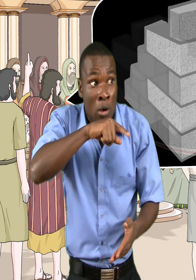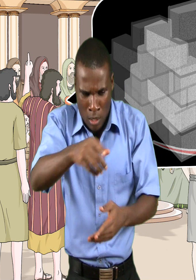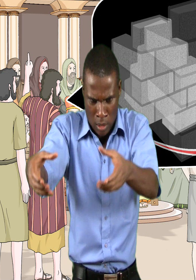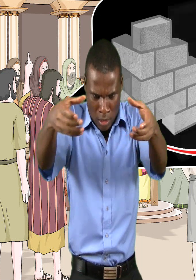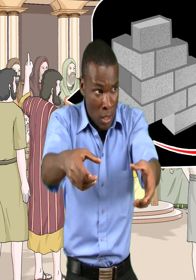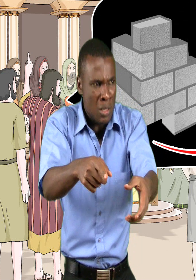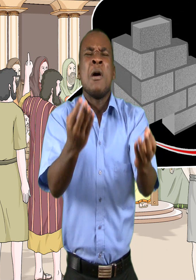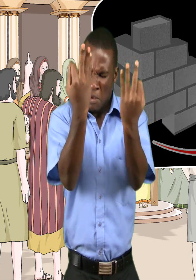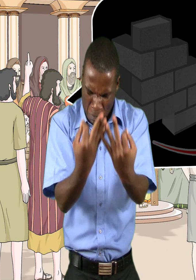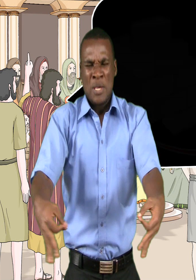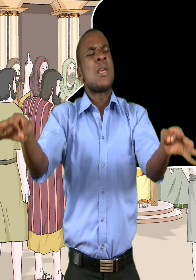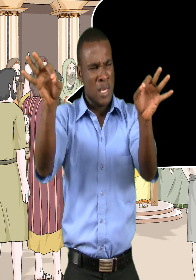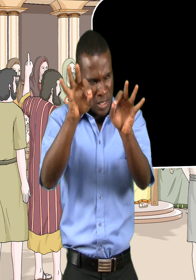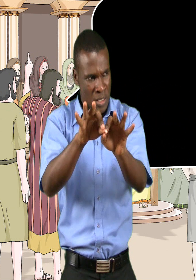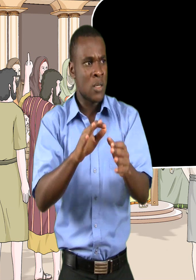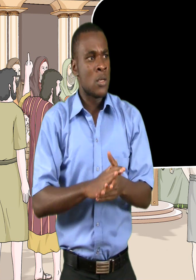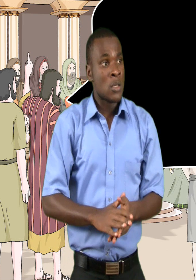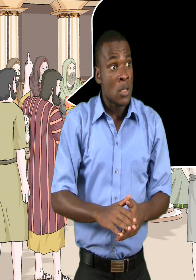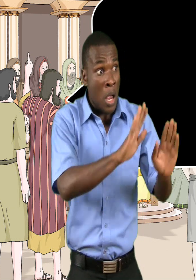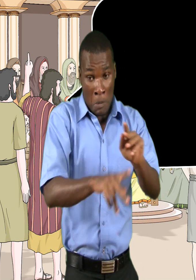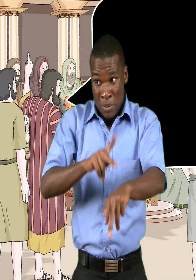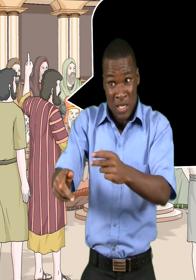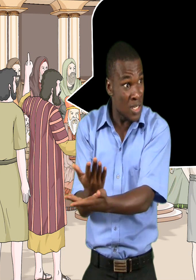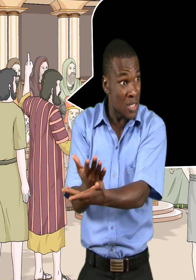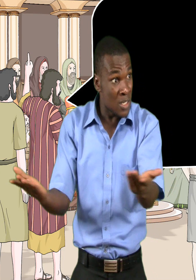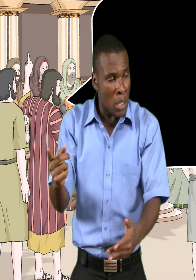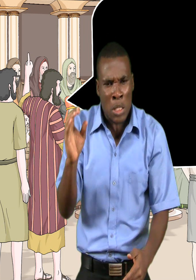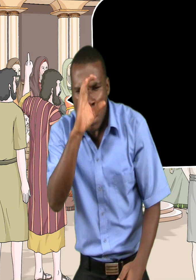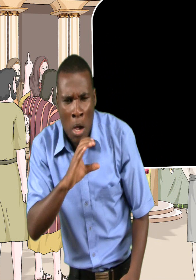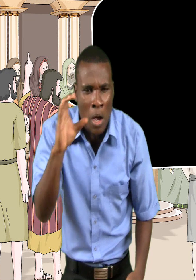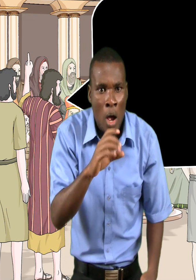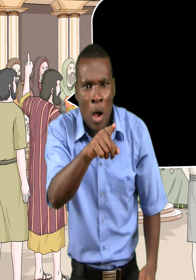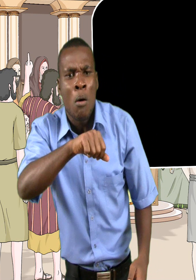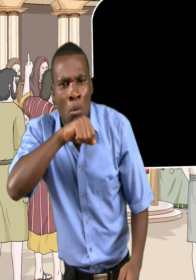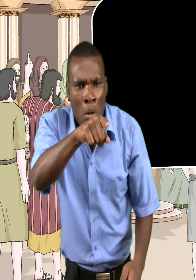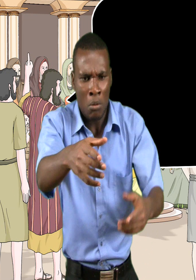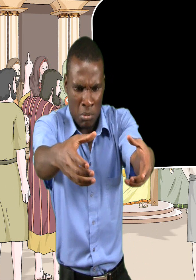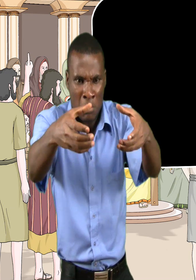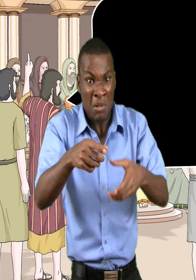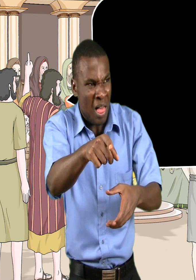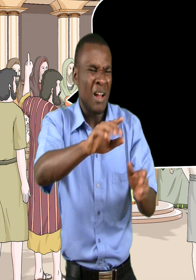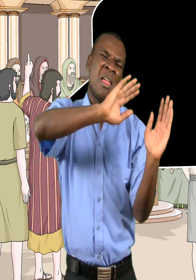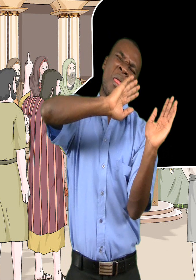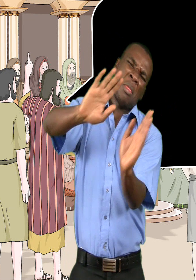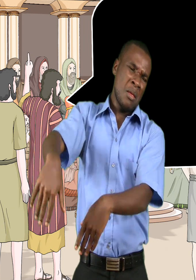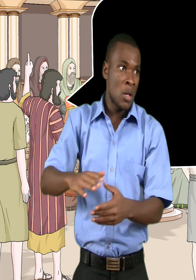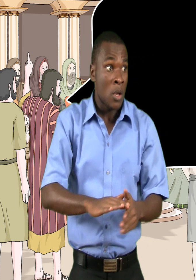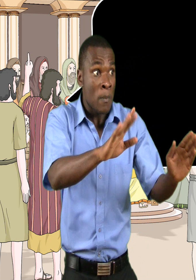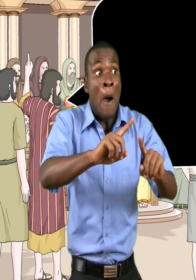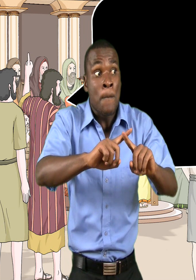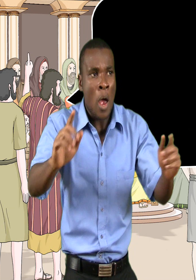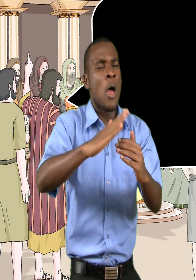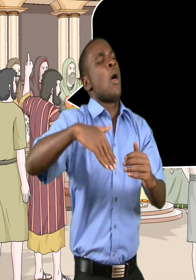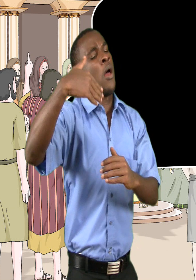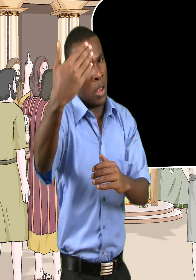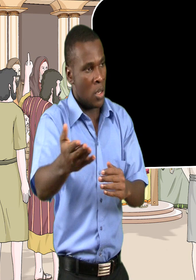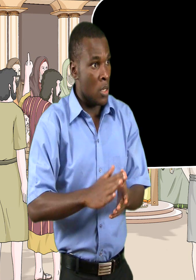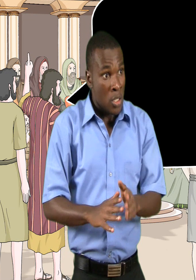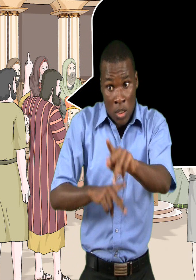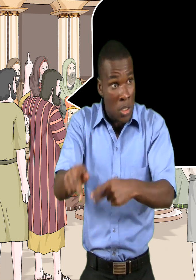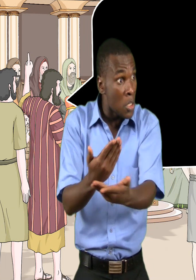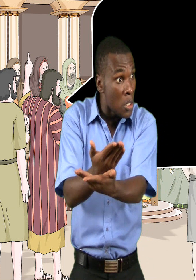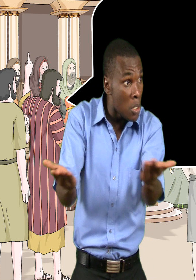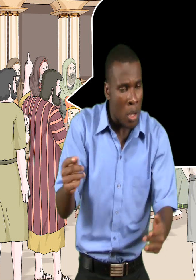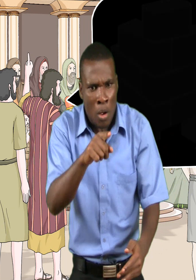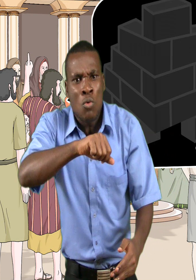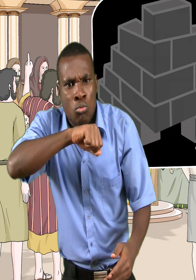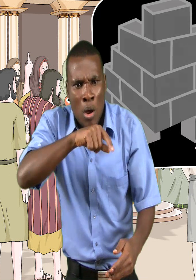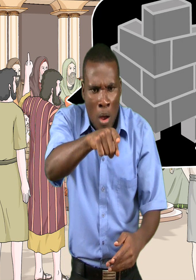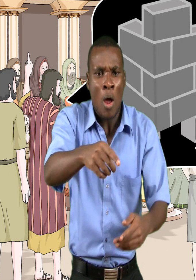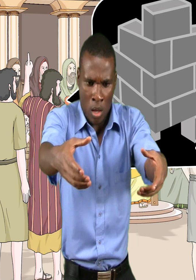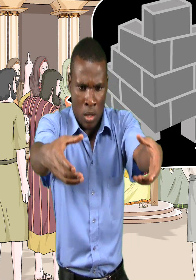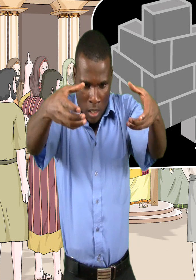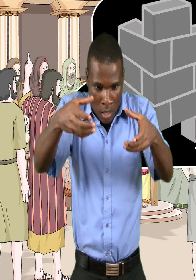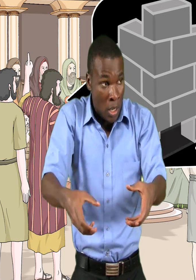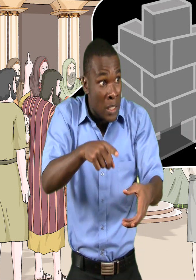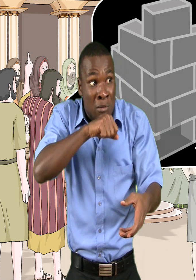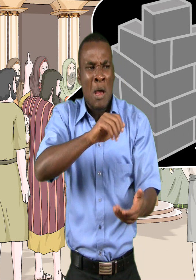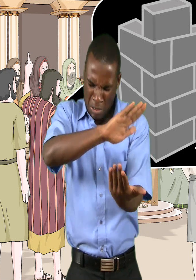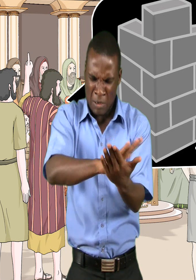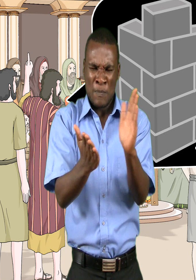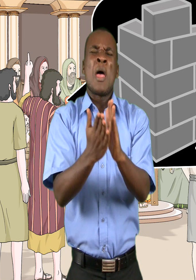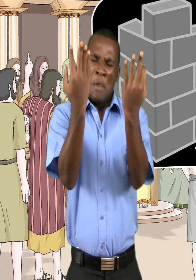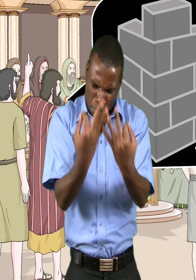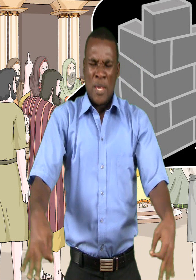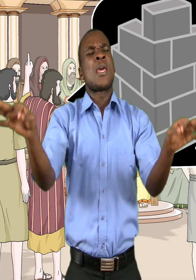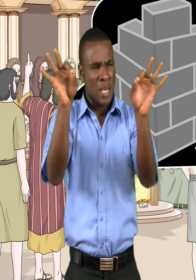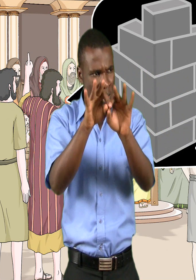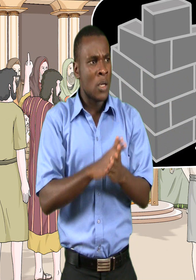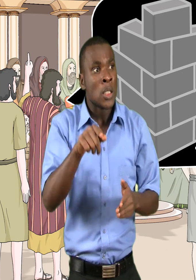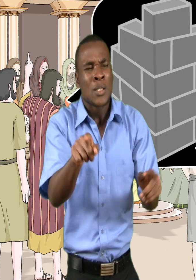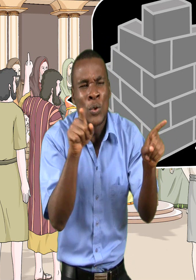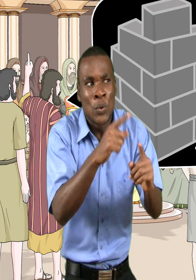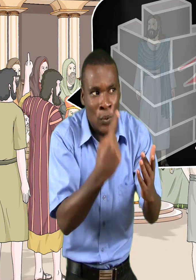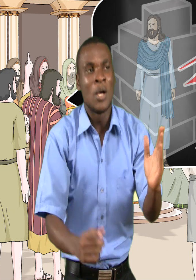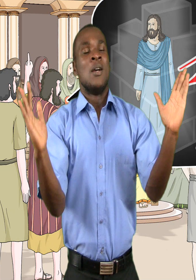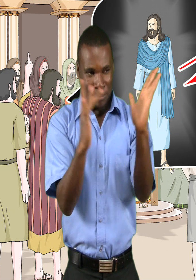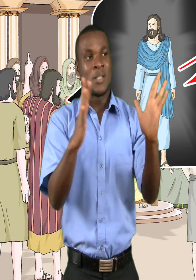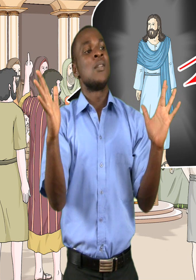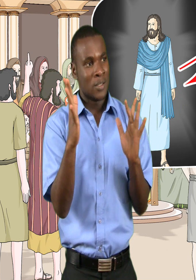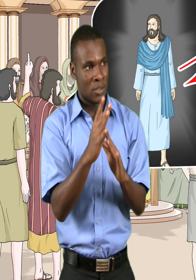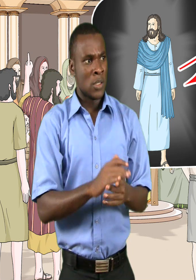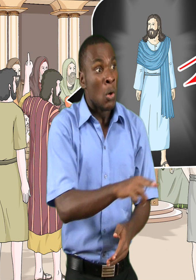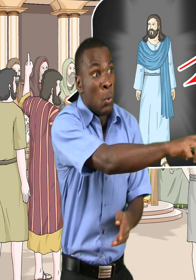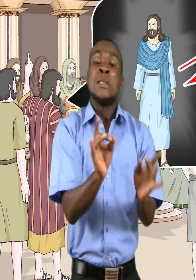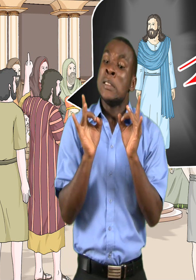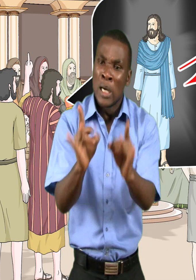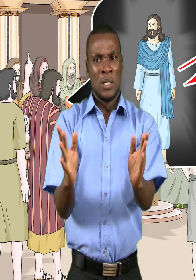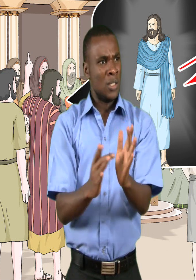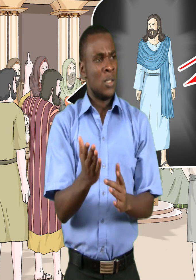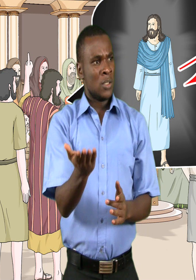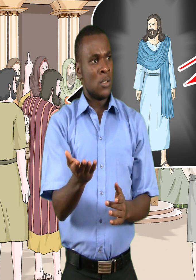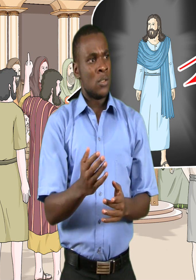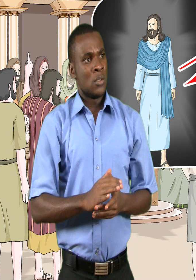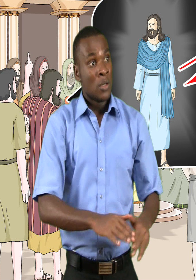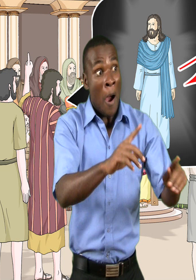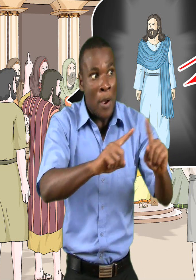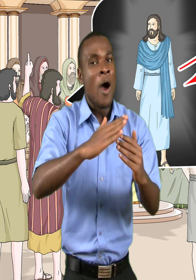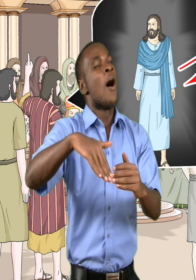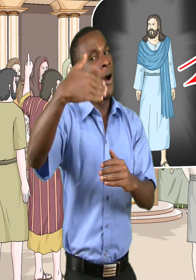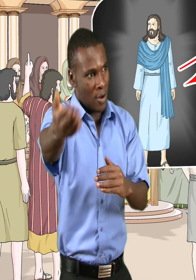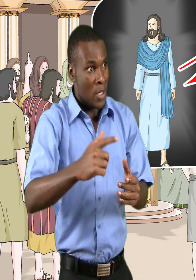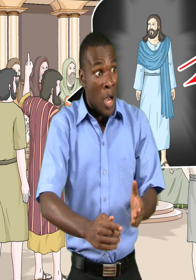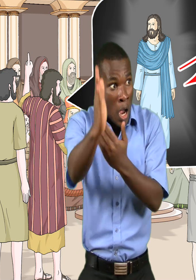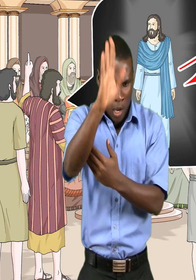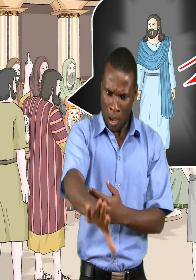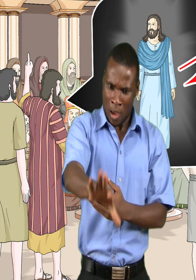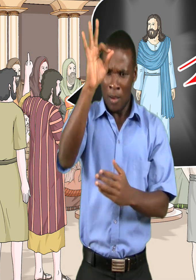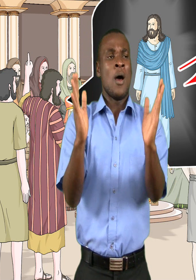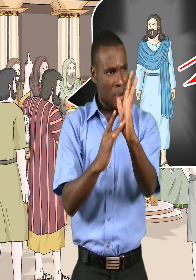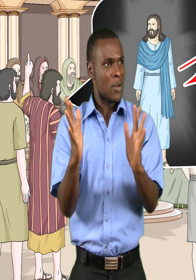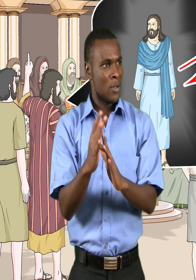Salvation exists in no one else, for there is no other name under heaven given to men by which we must be saved.”